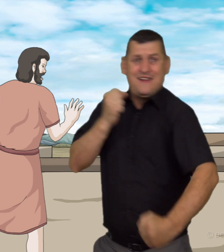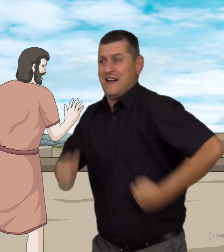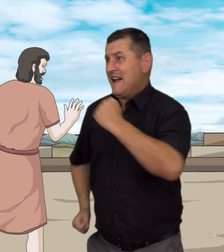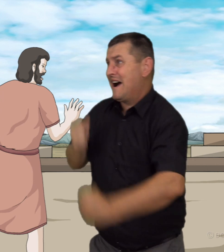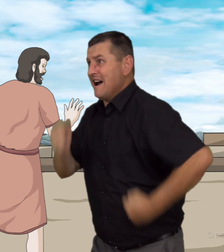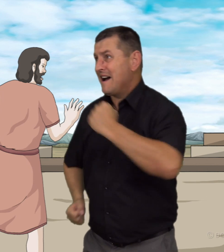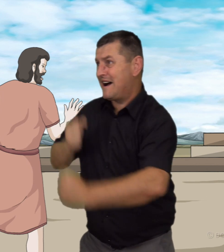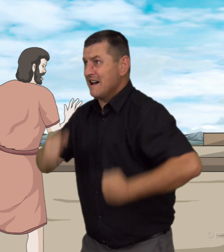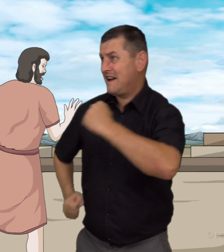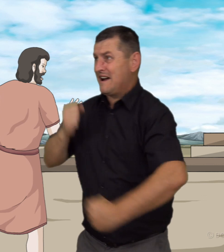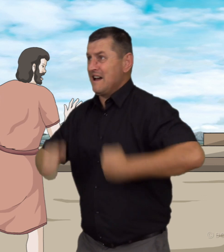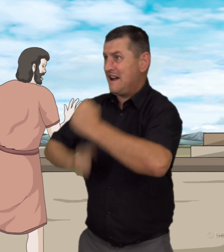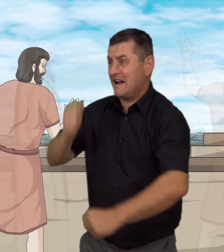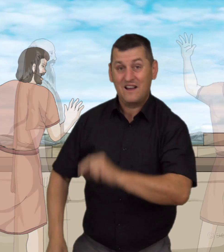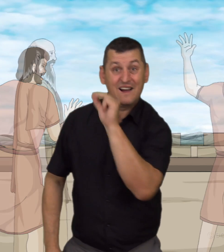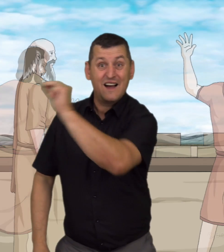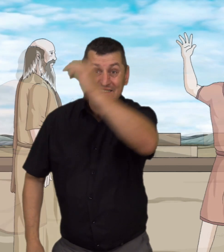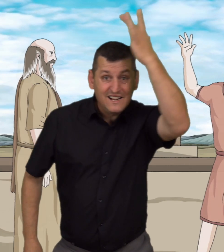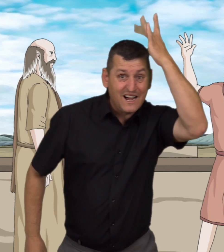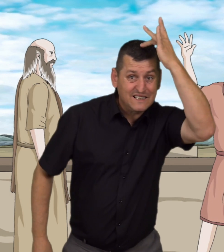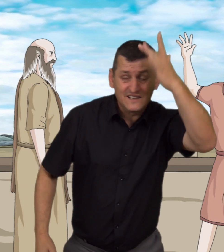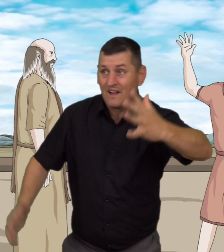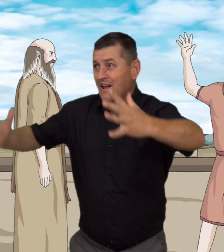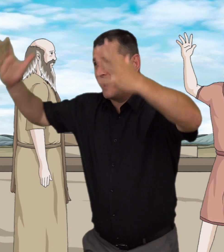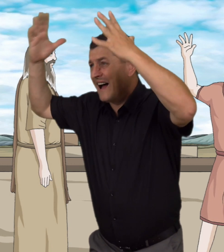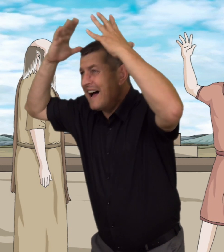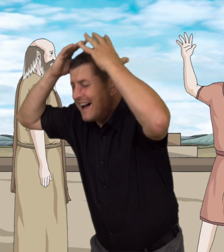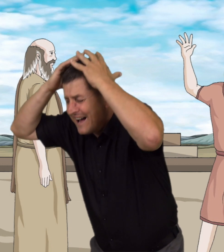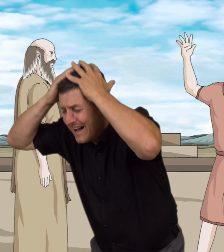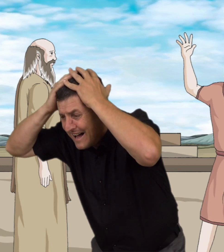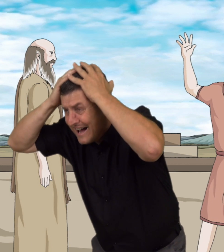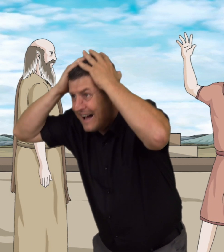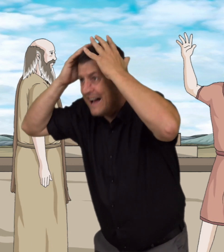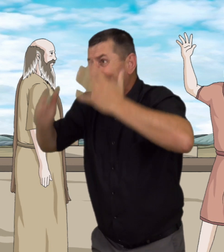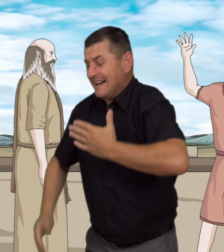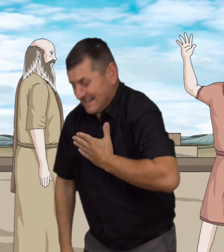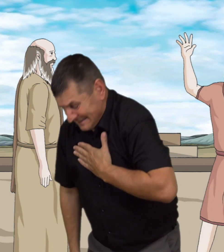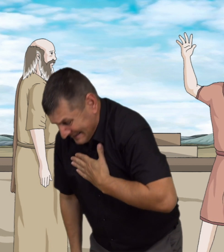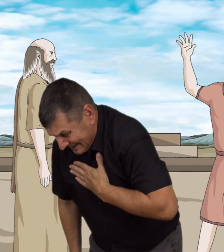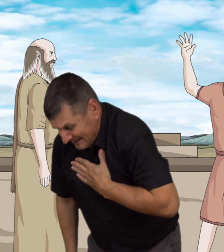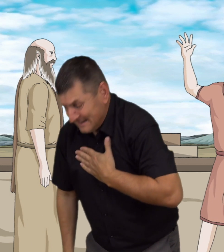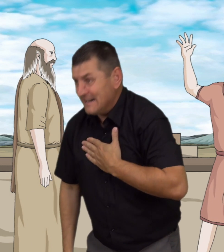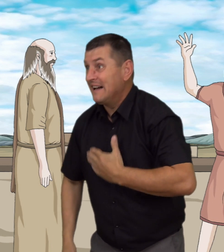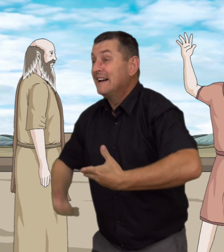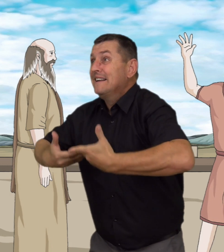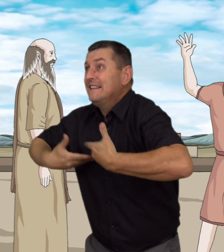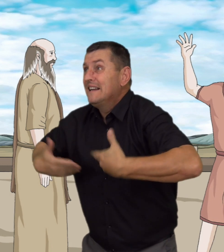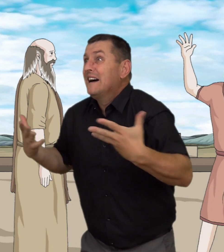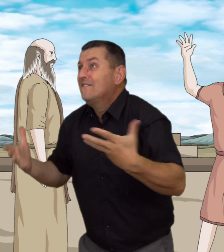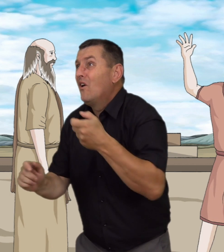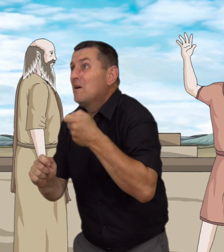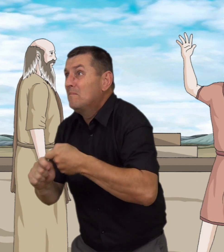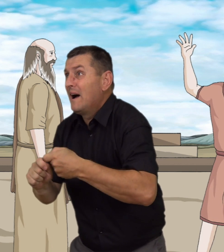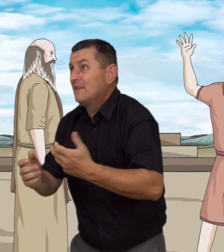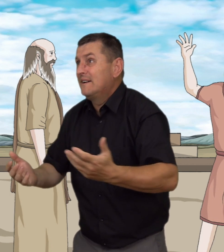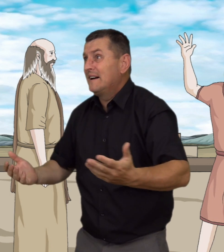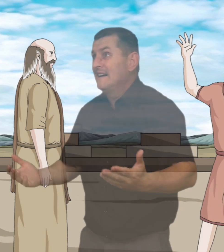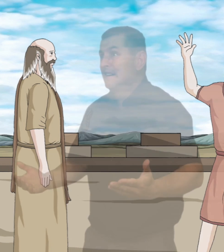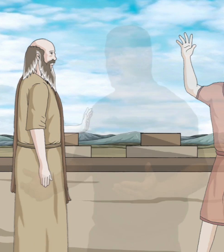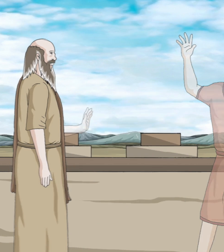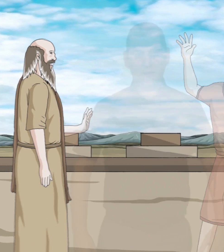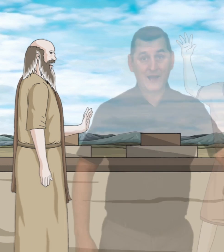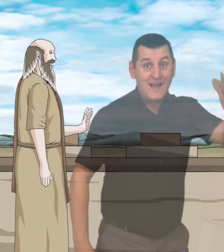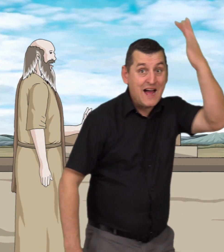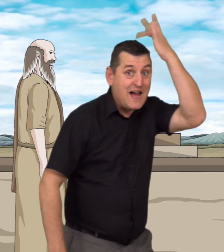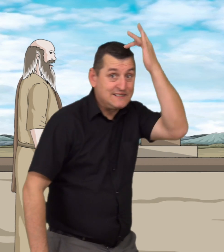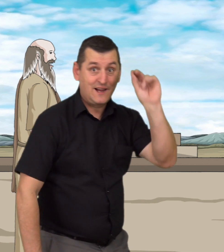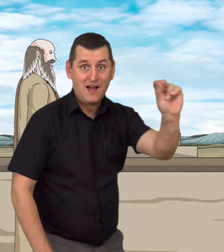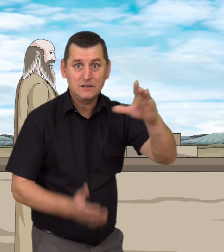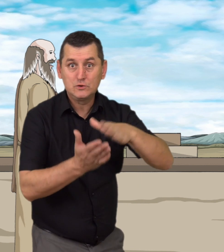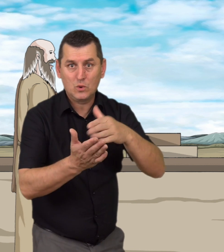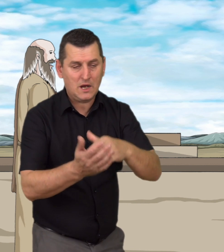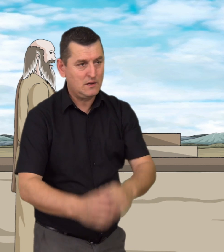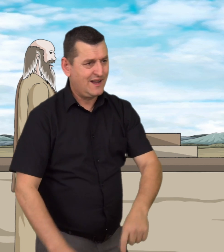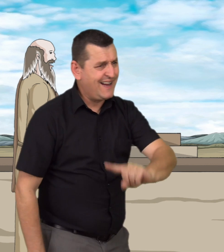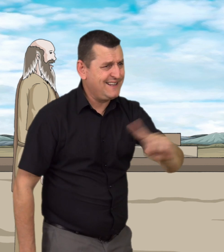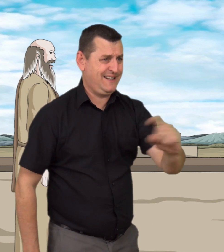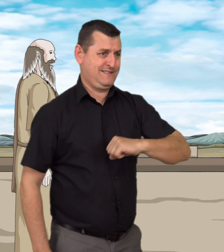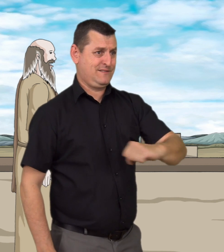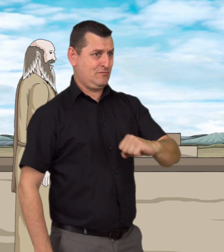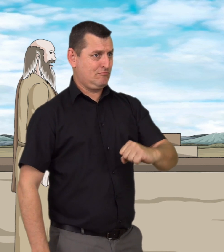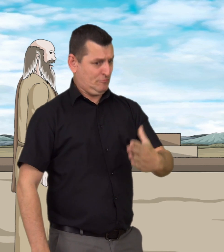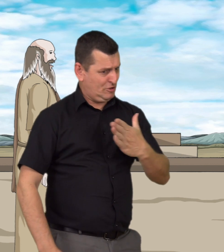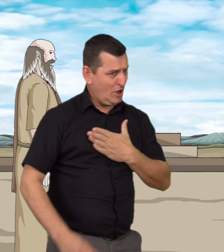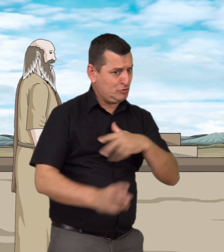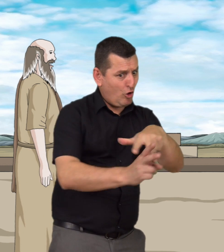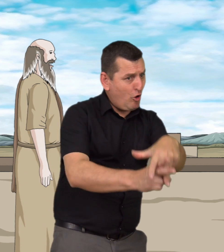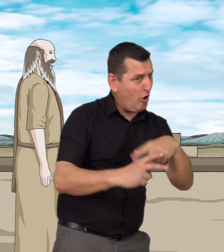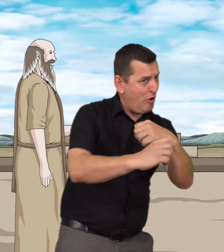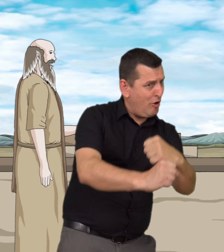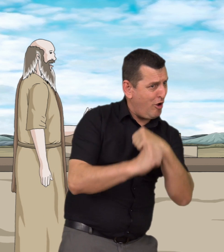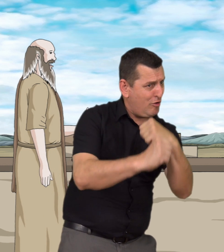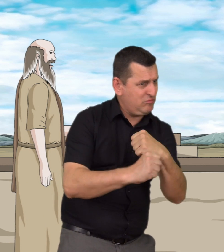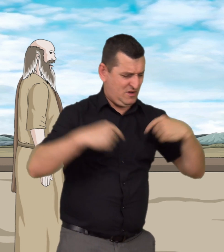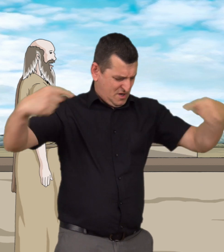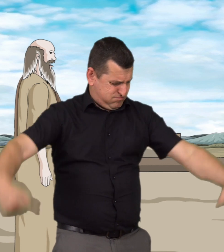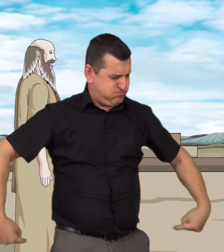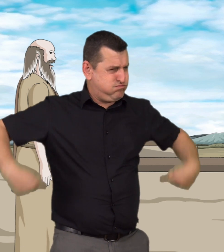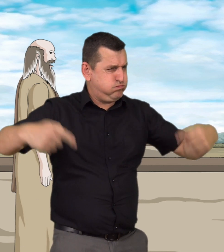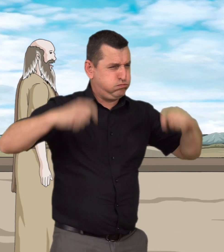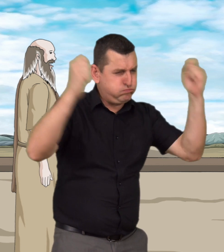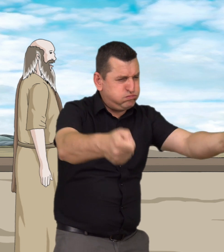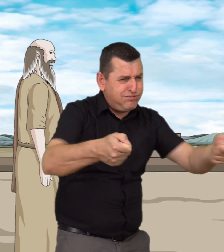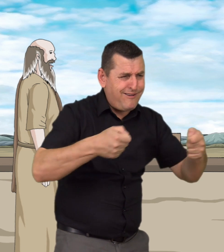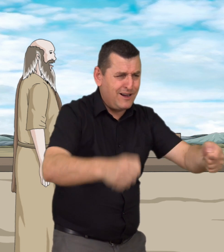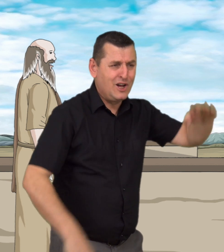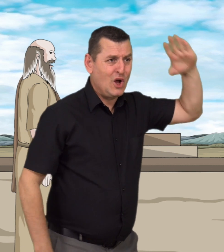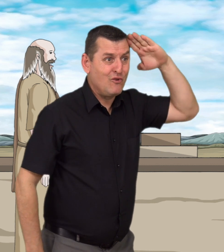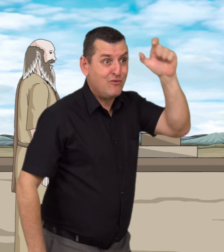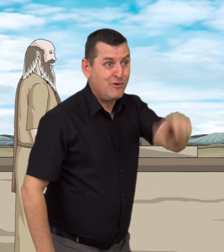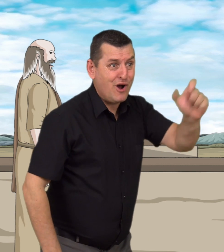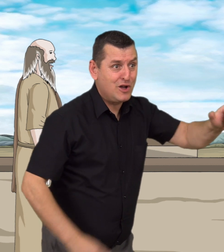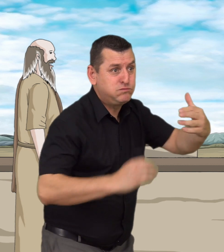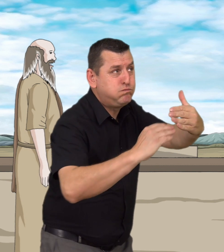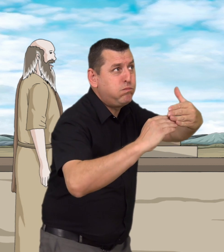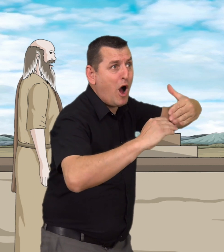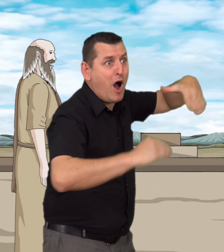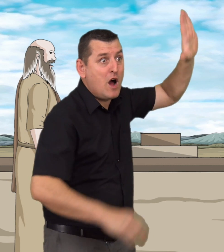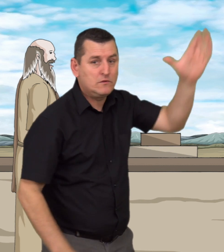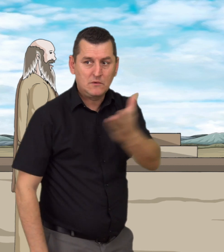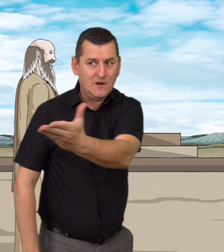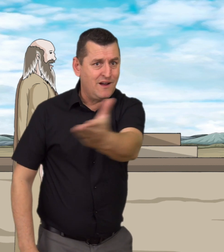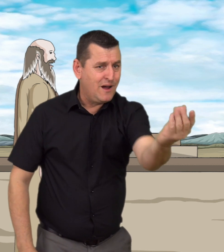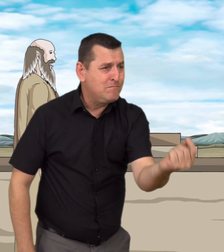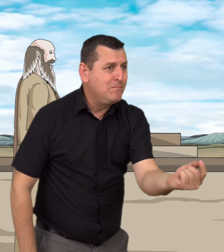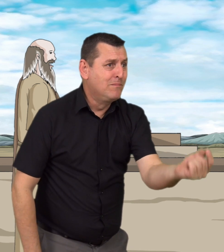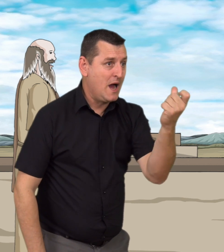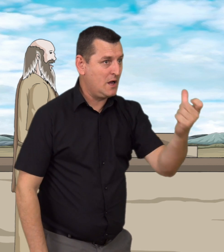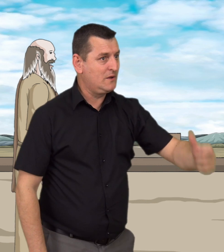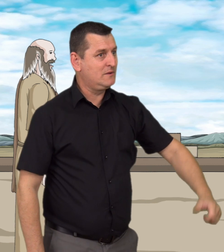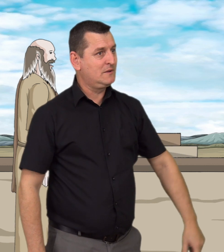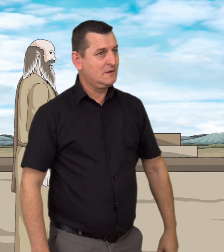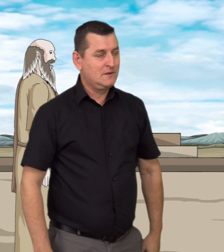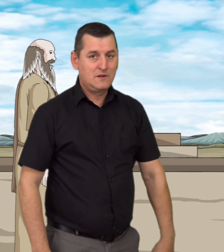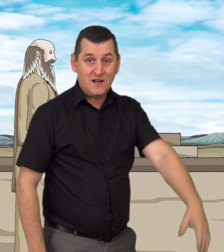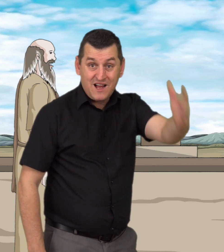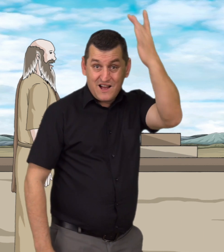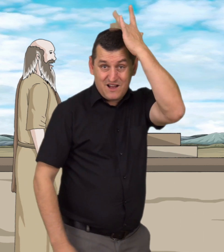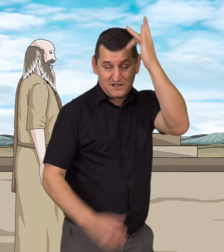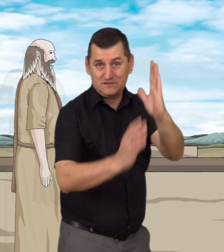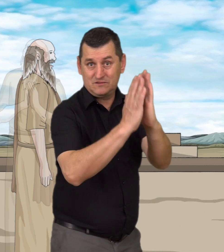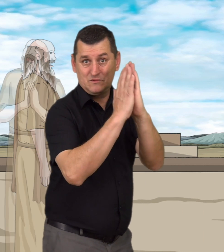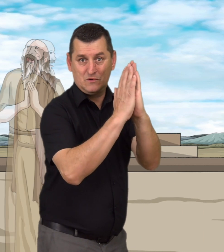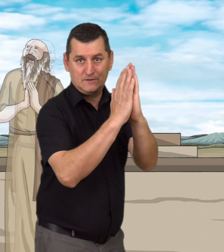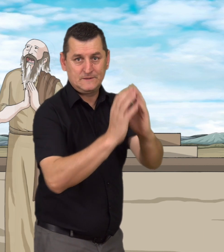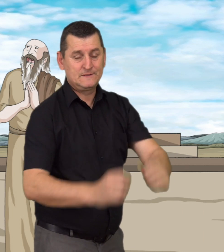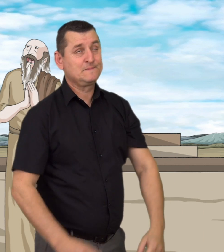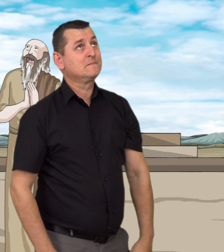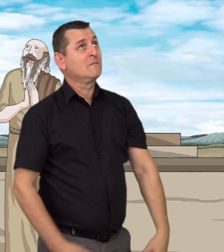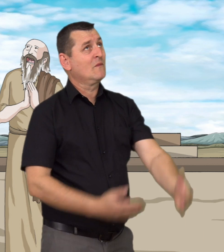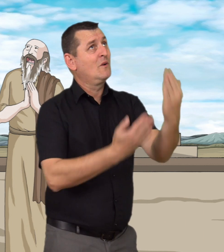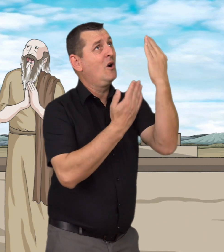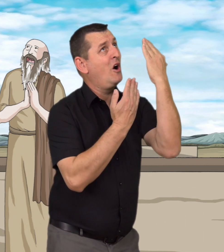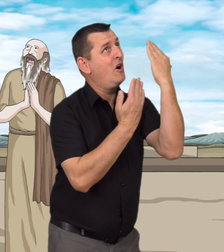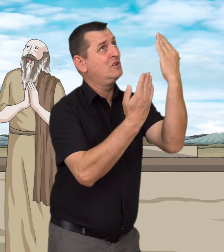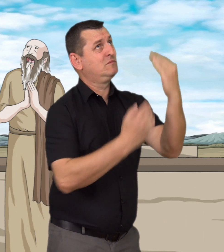So he asked Elisha, “Oh, my master, what are we to do?” “Do not be afraid,” Elisha answered, “for those who are with us are more than those who are with them.”